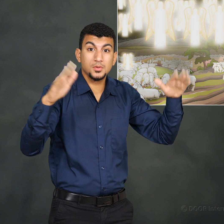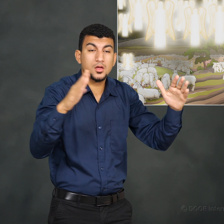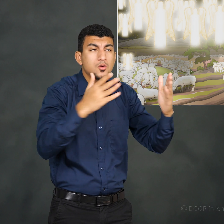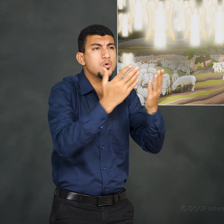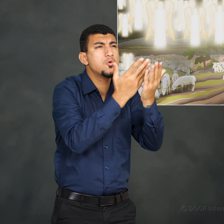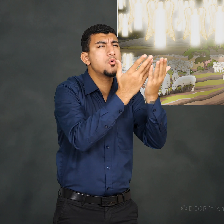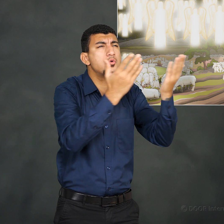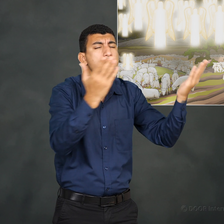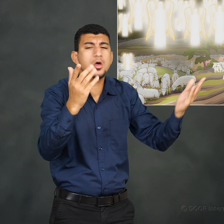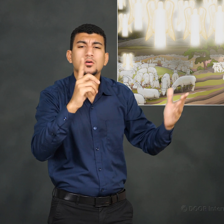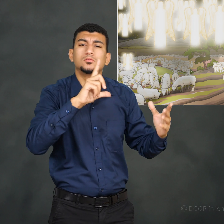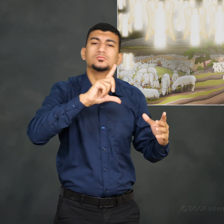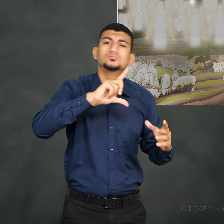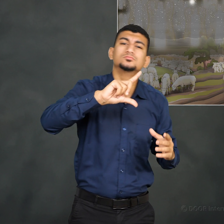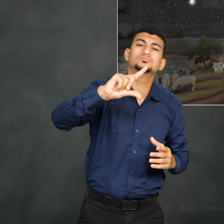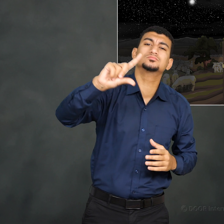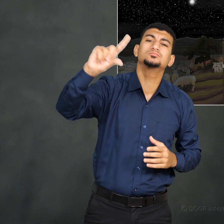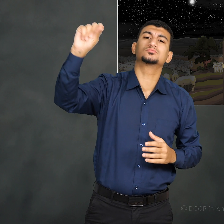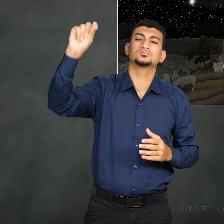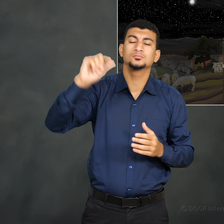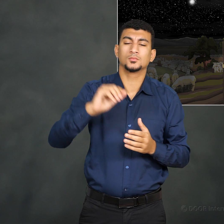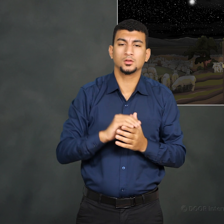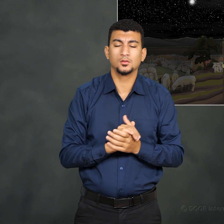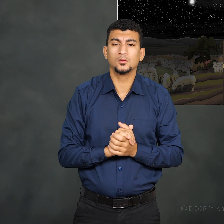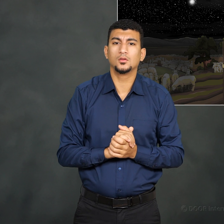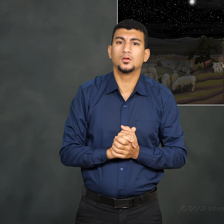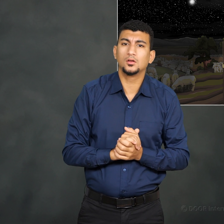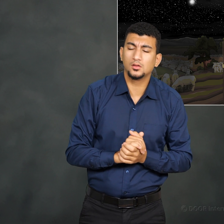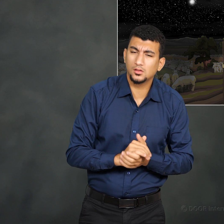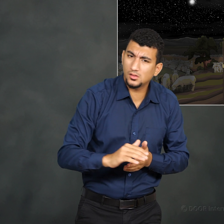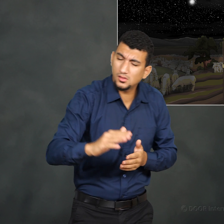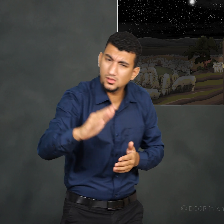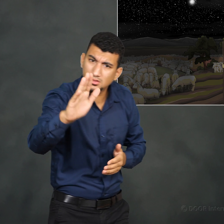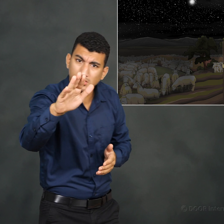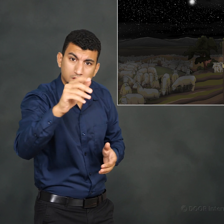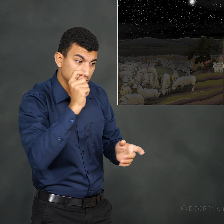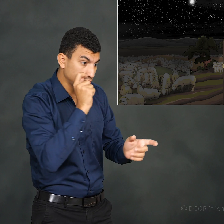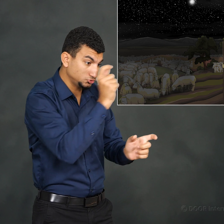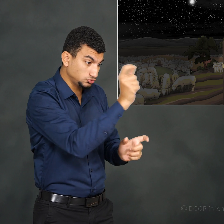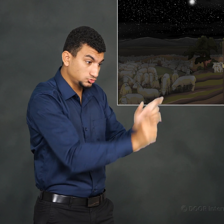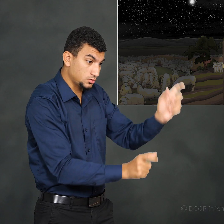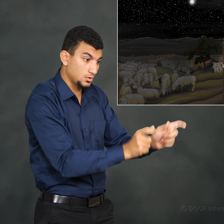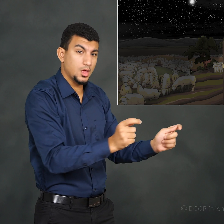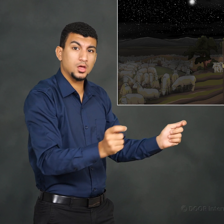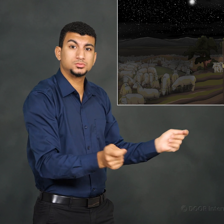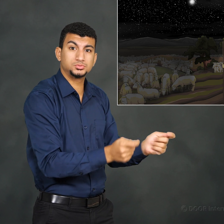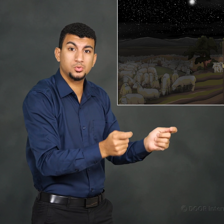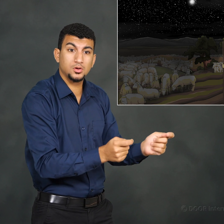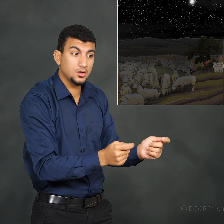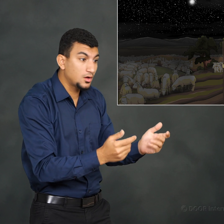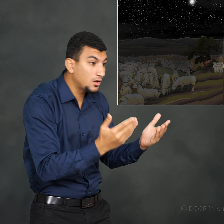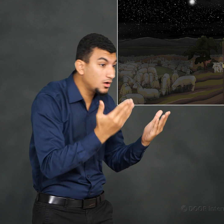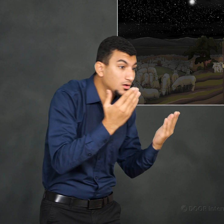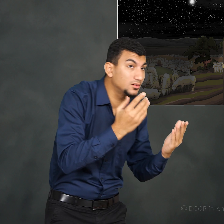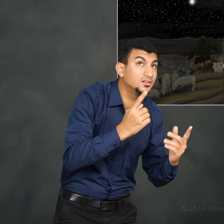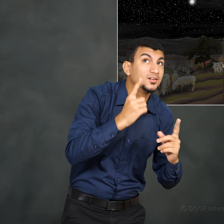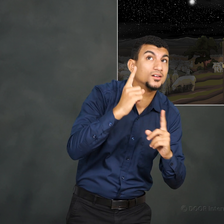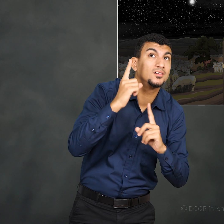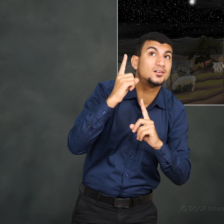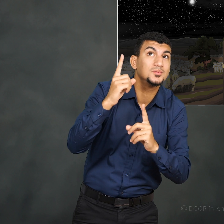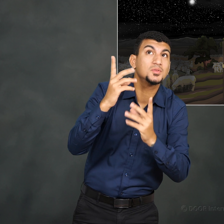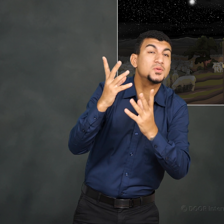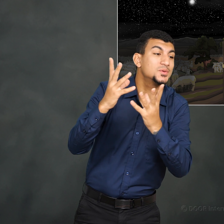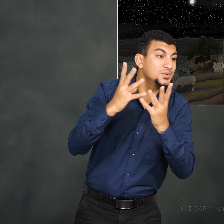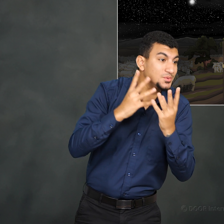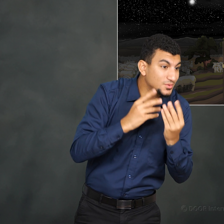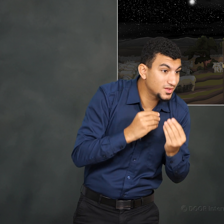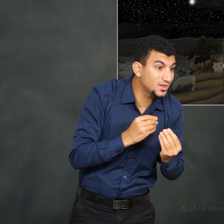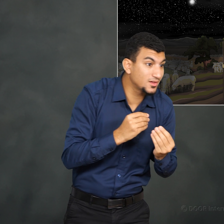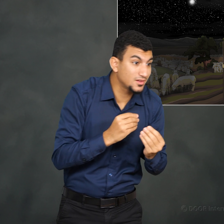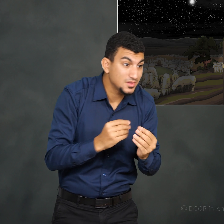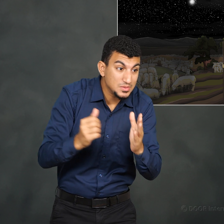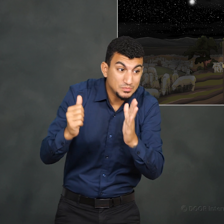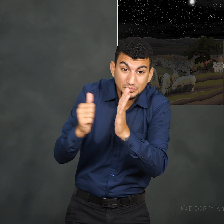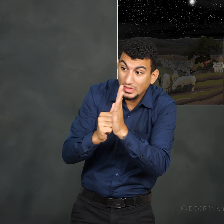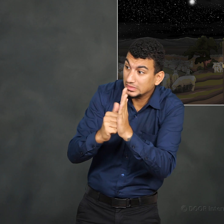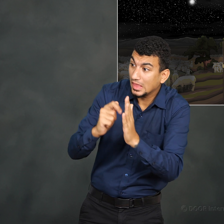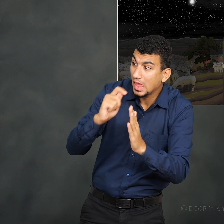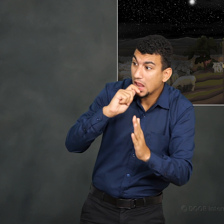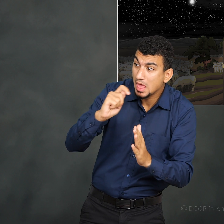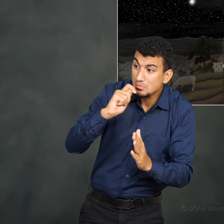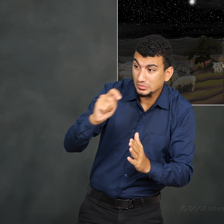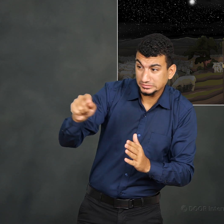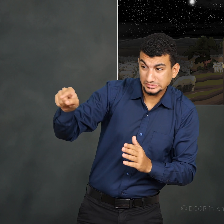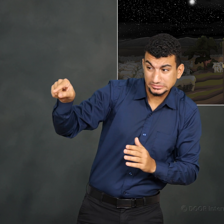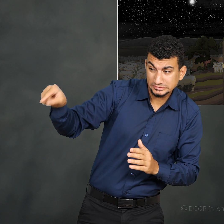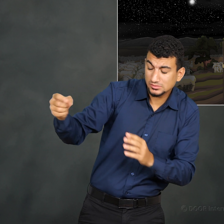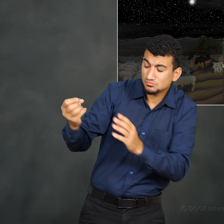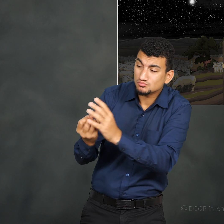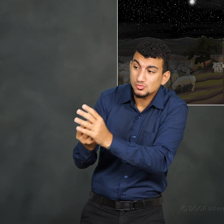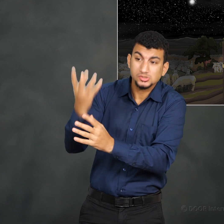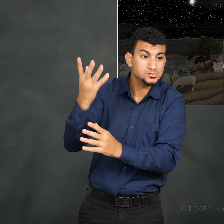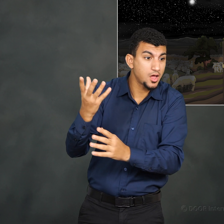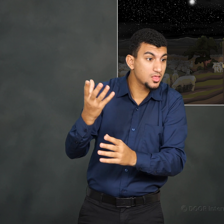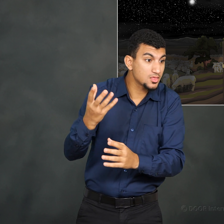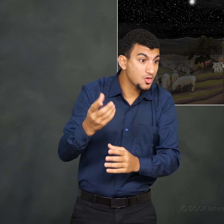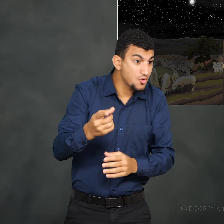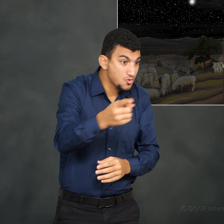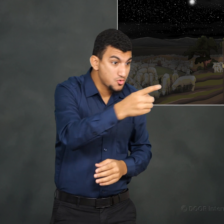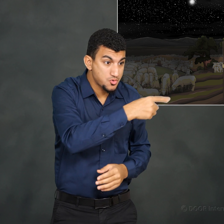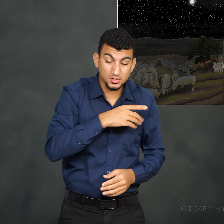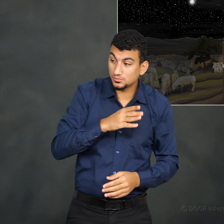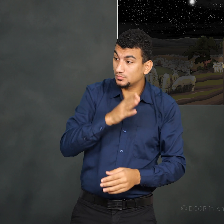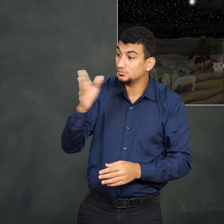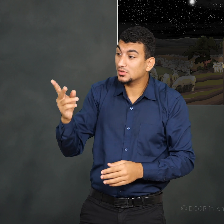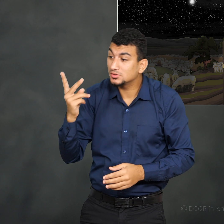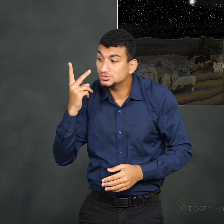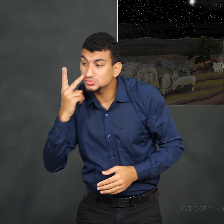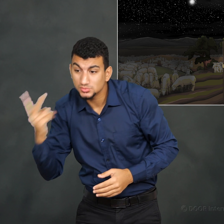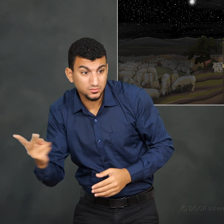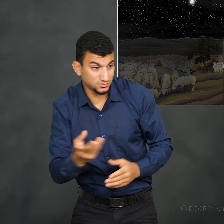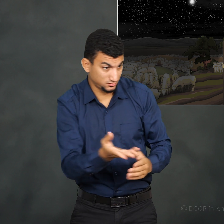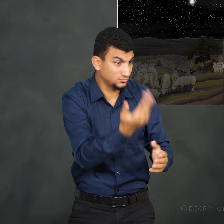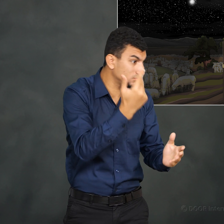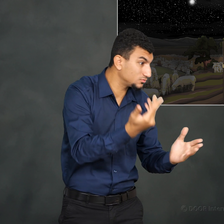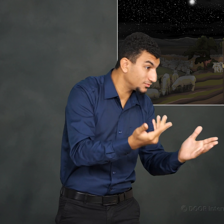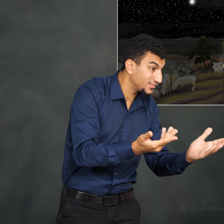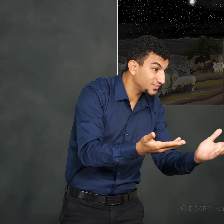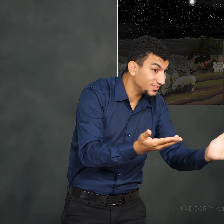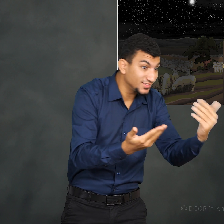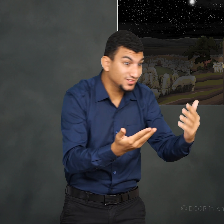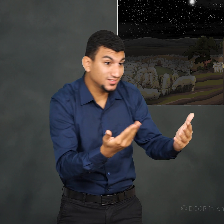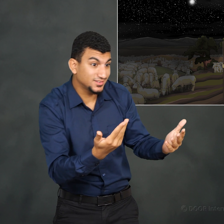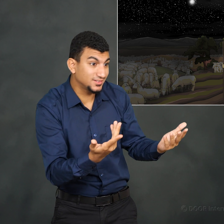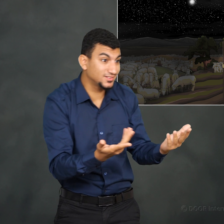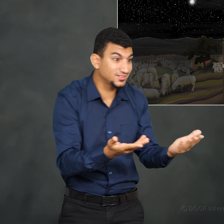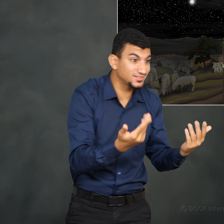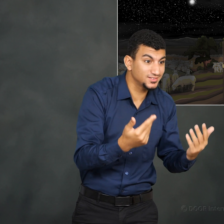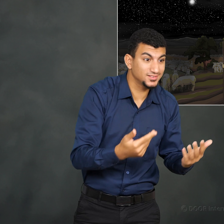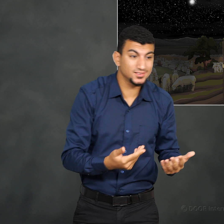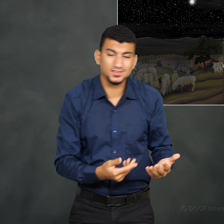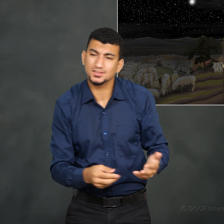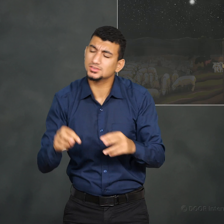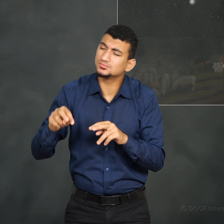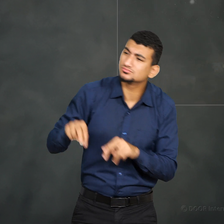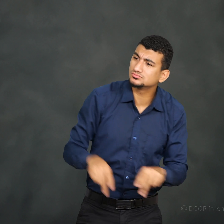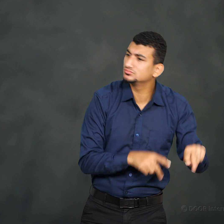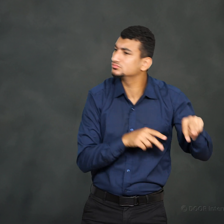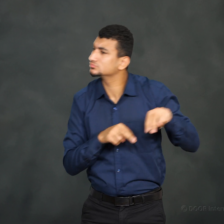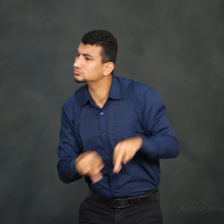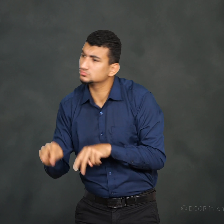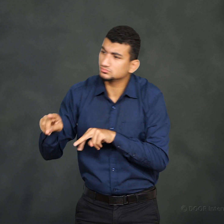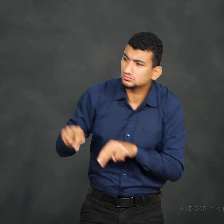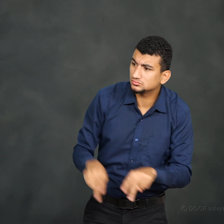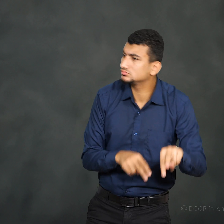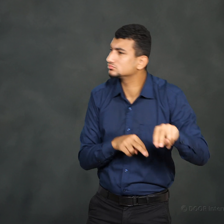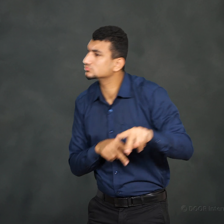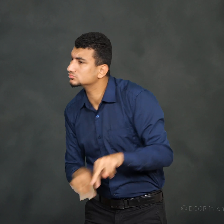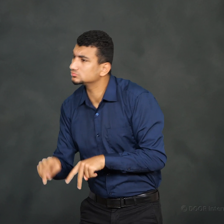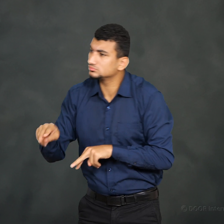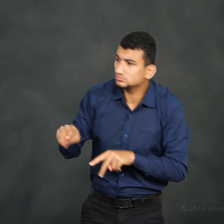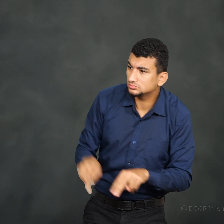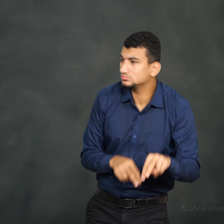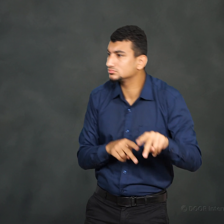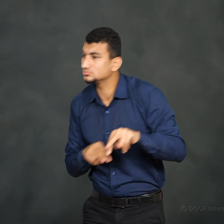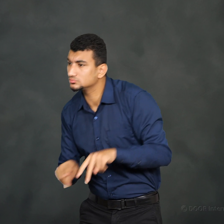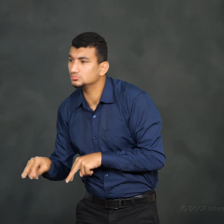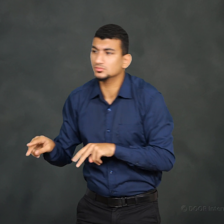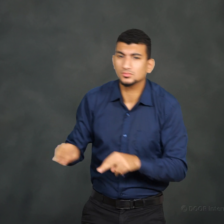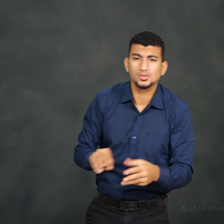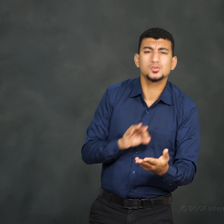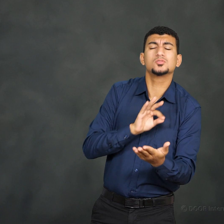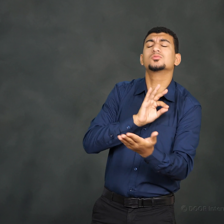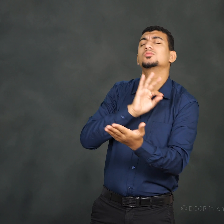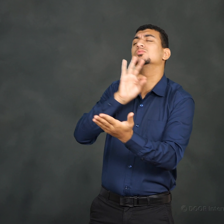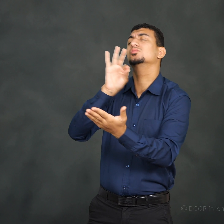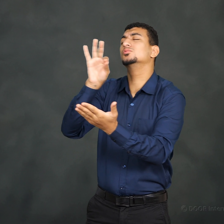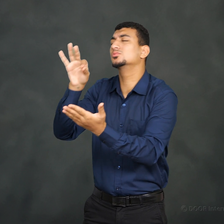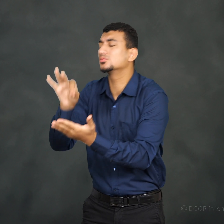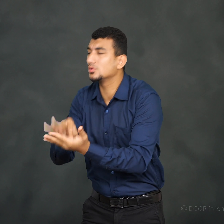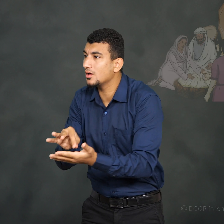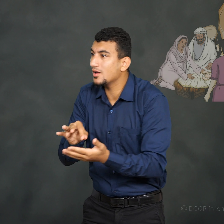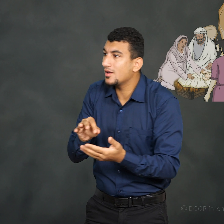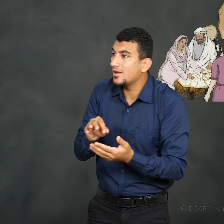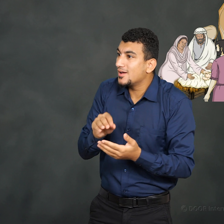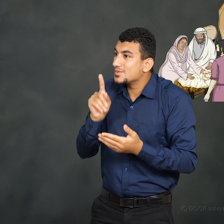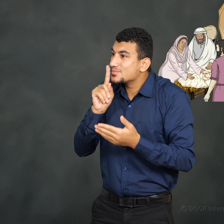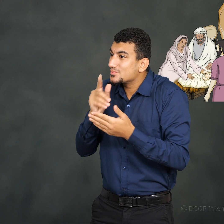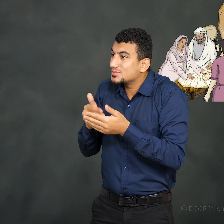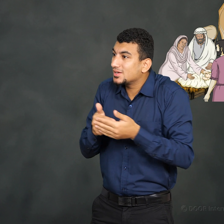When the angels had left them and gone into heaven, the shepherds said to one another, “Let us go to Bethlehem and see this thing that has happened, which the Lord has made known to us.”